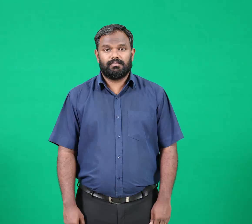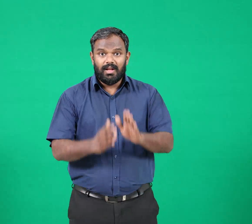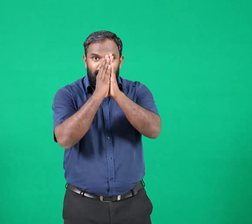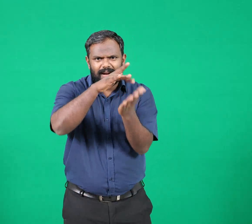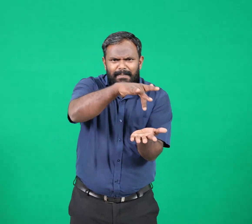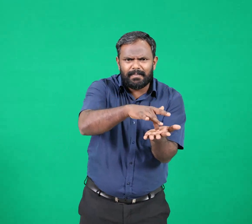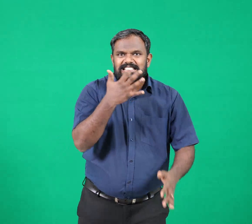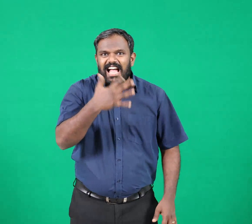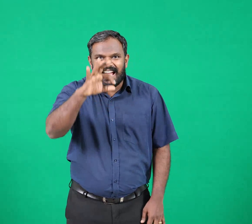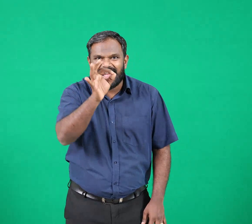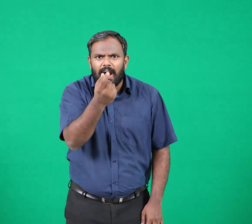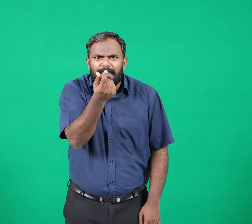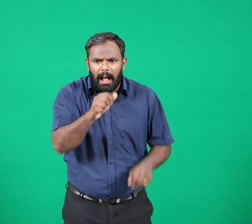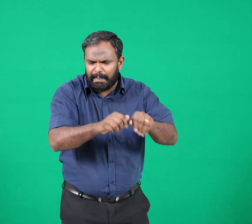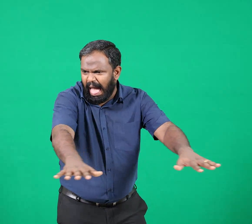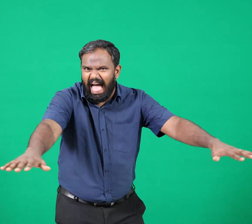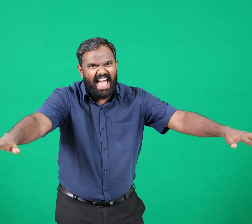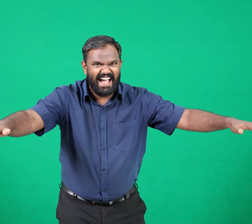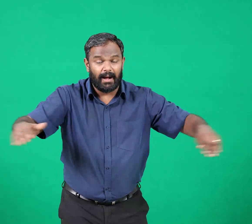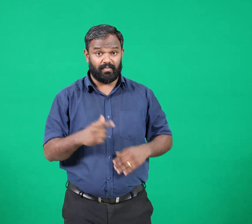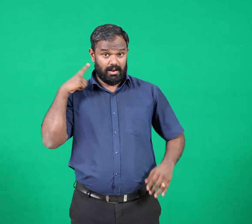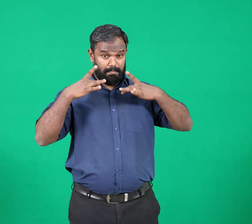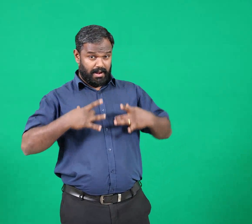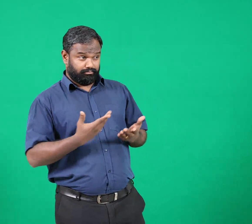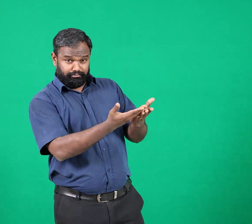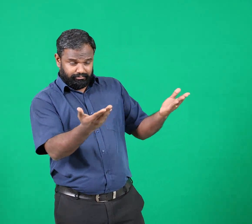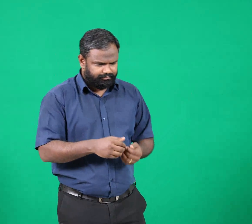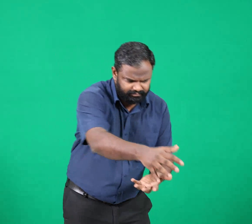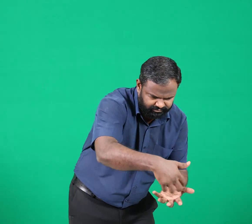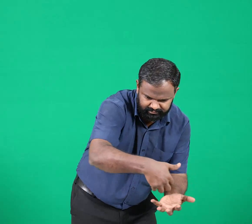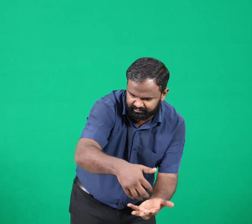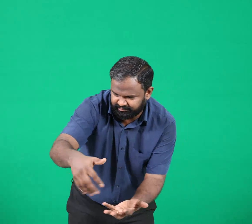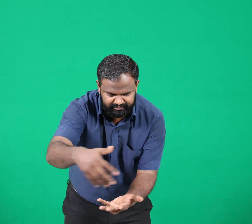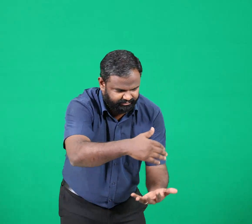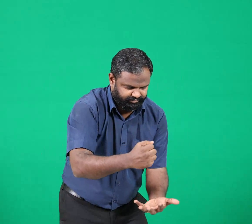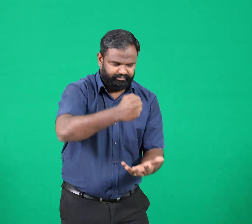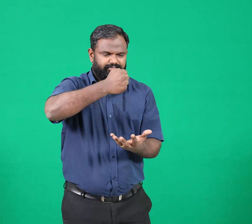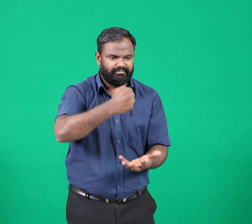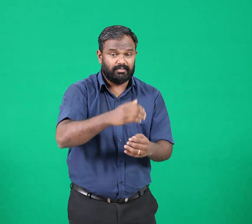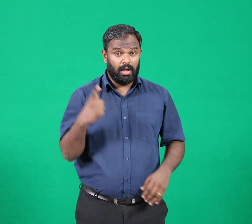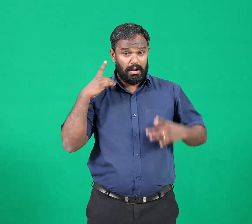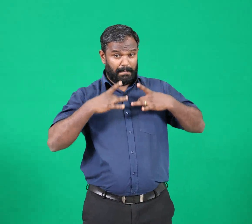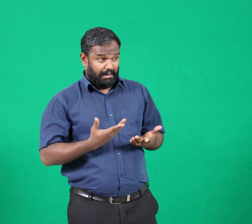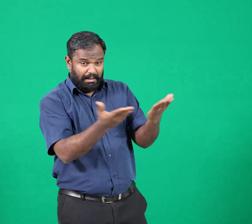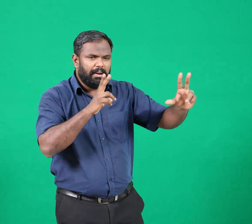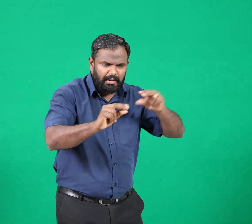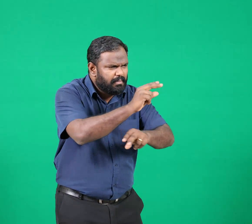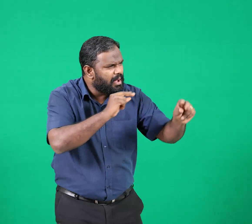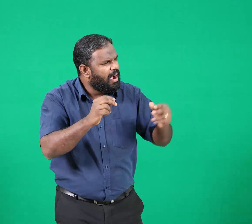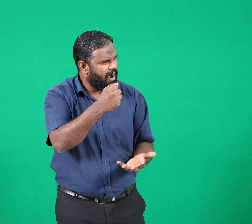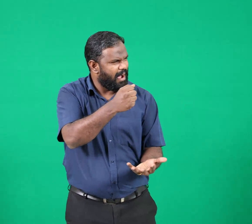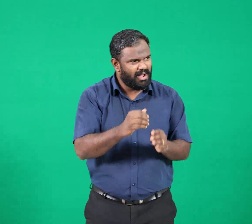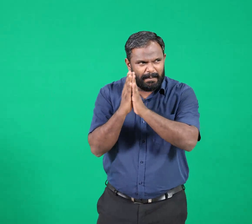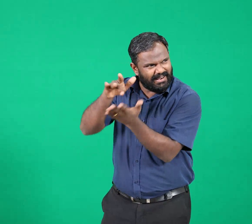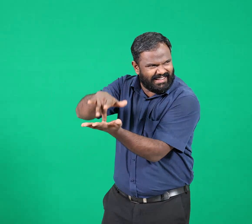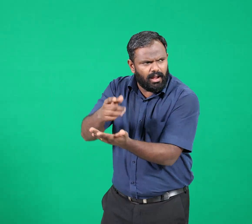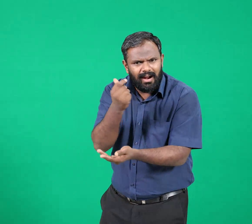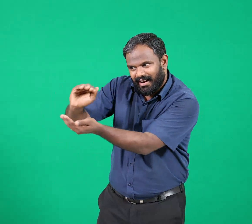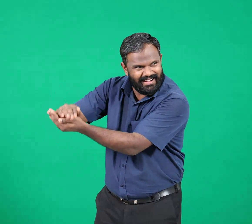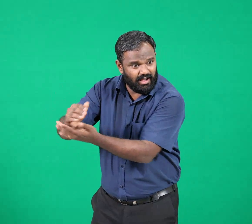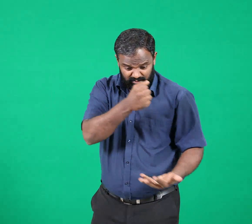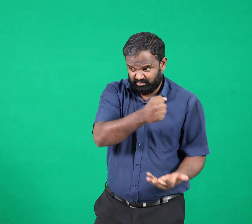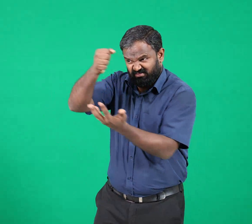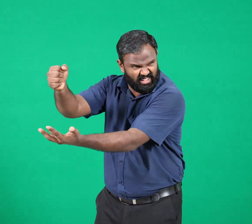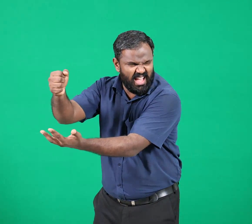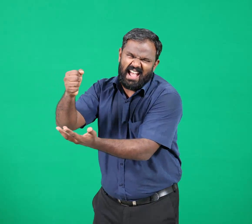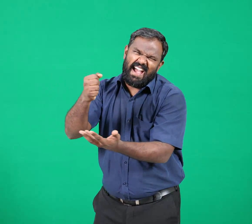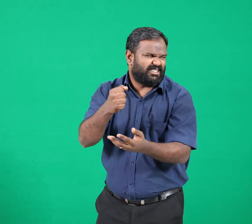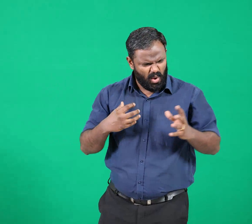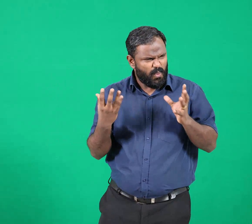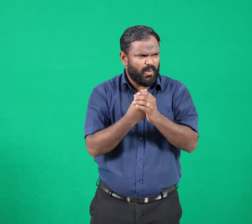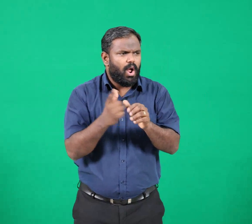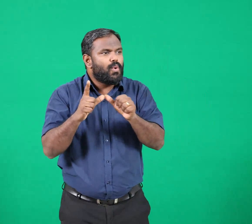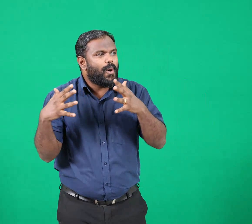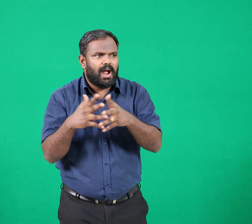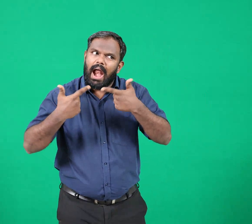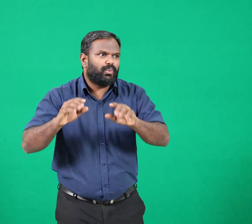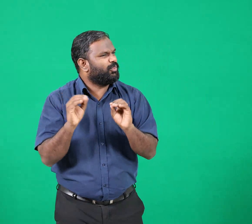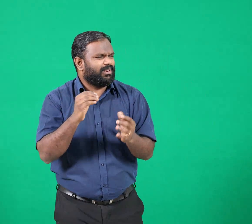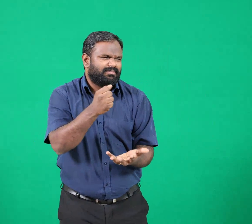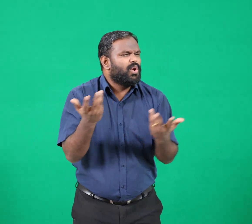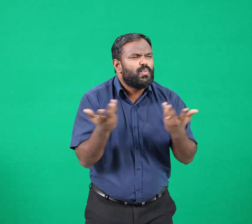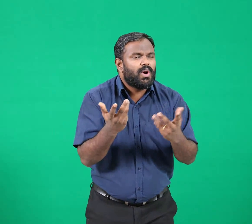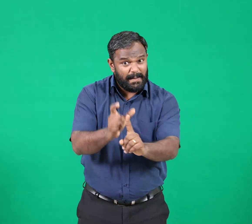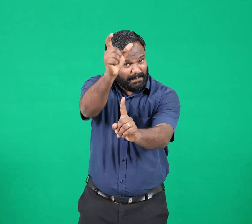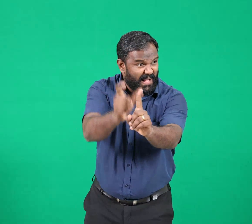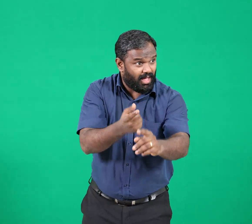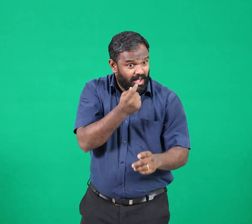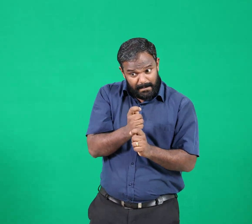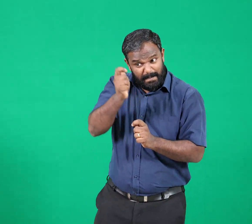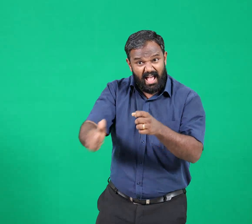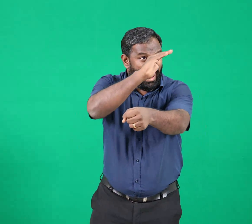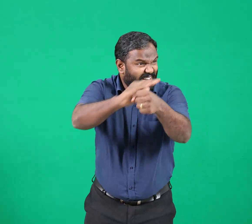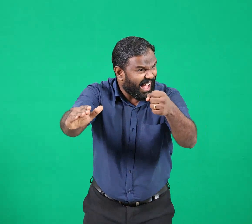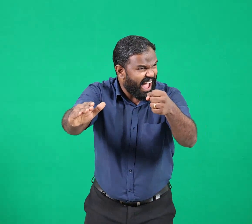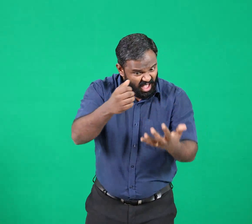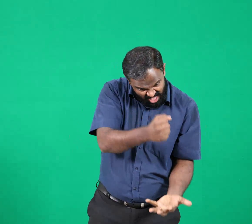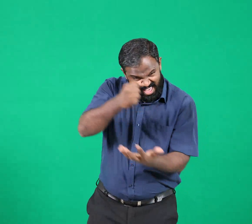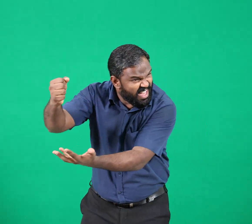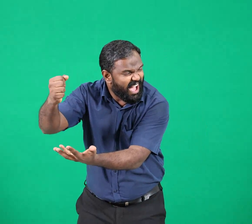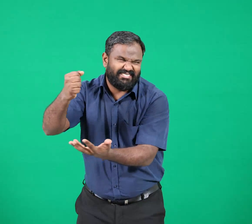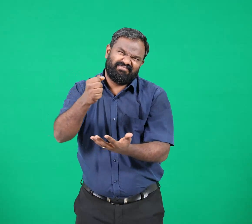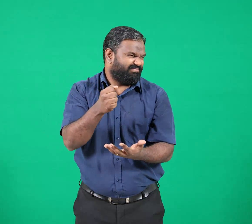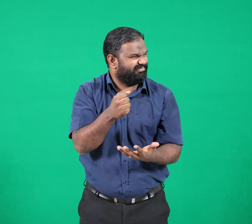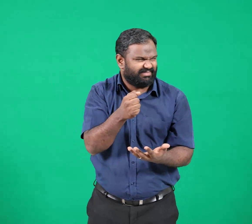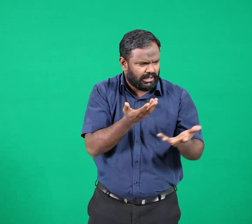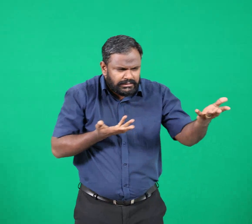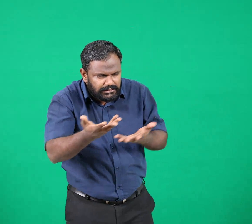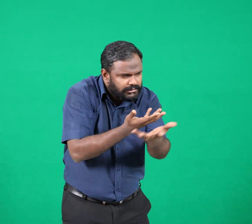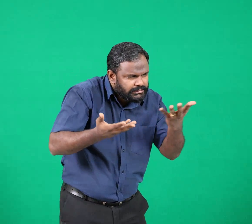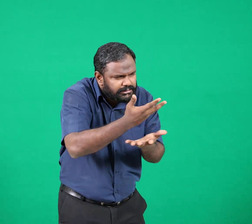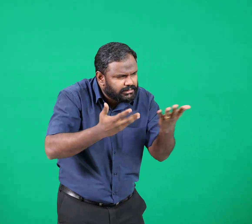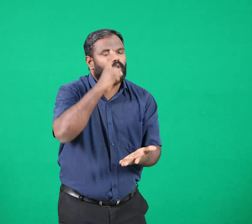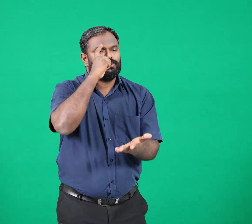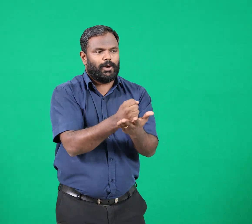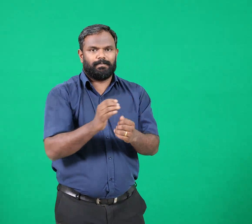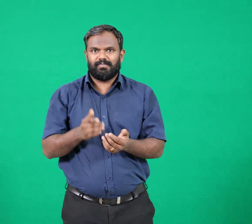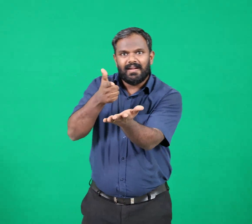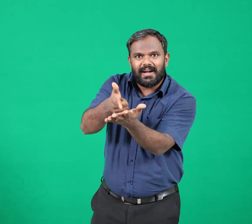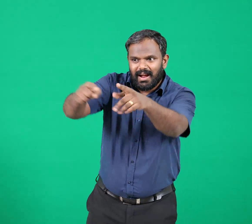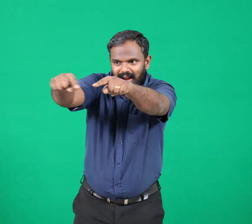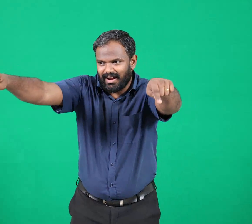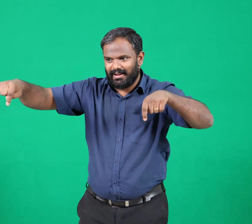The chief priests picked up the pieces of silver and said, "It is unlawful to put this into the treasury, since it is blood money."